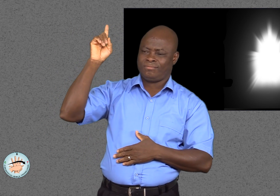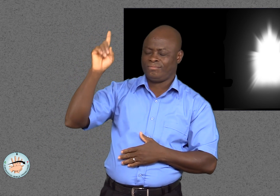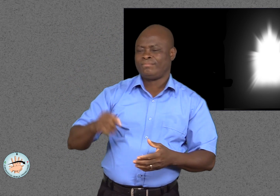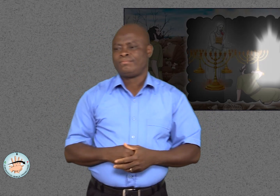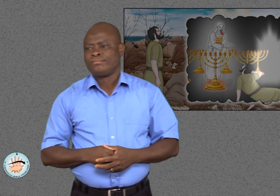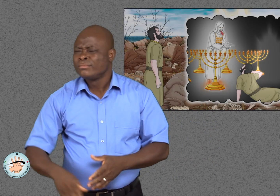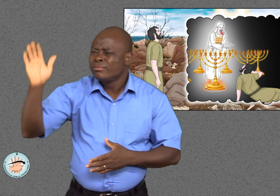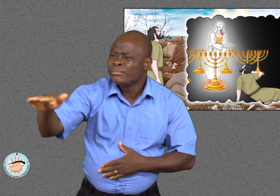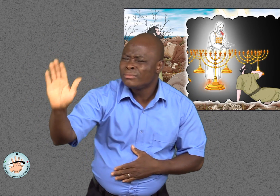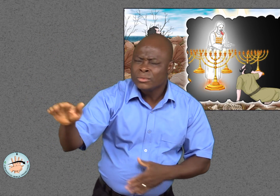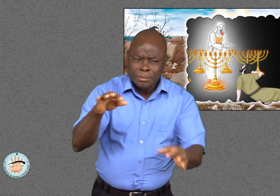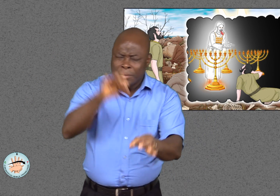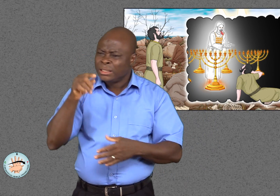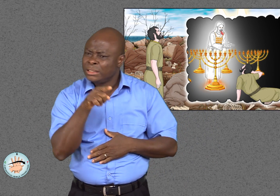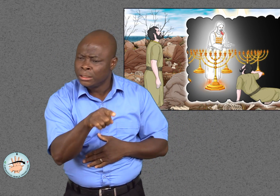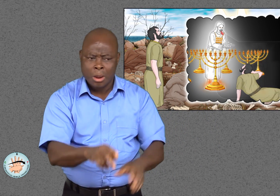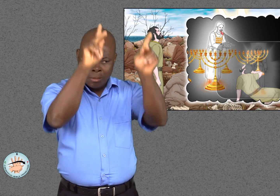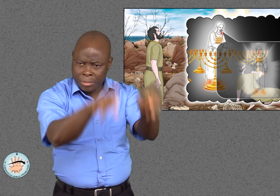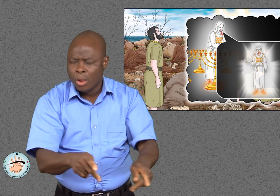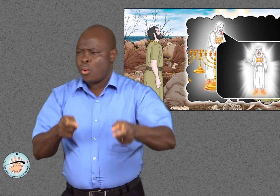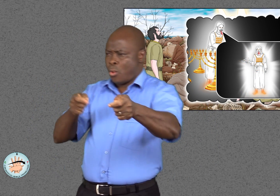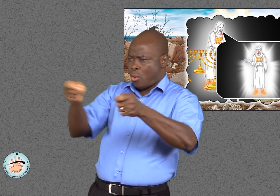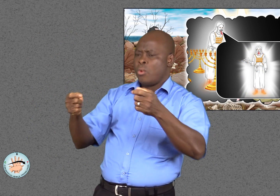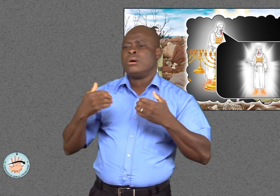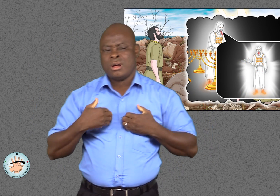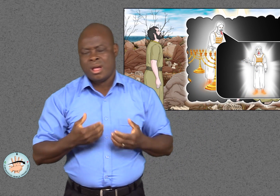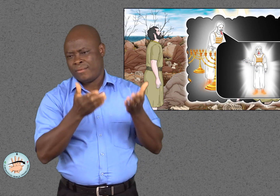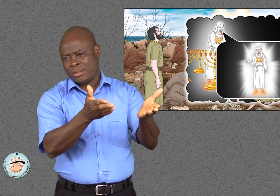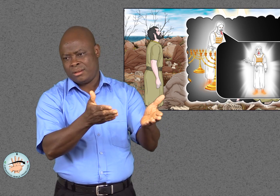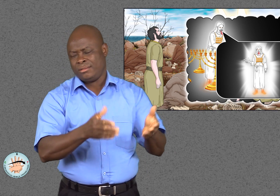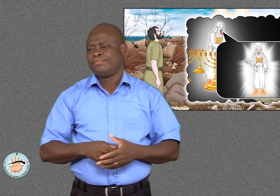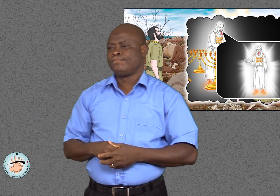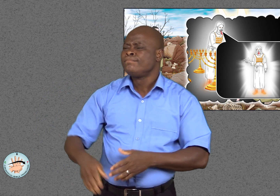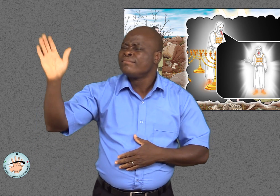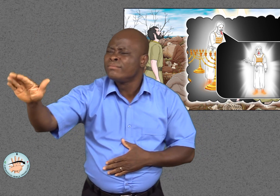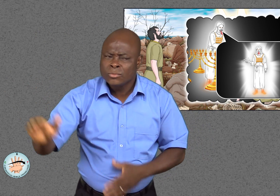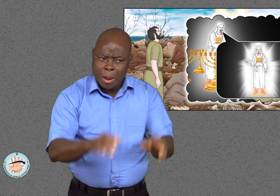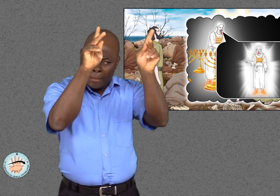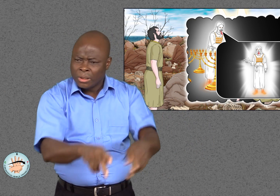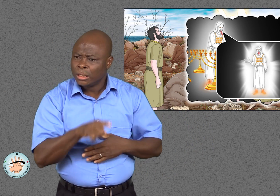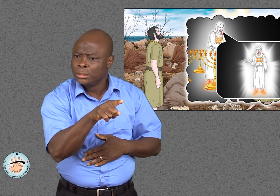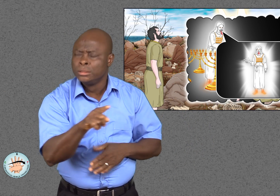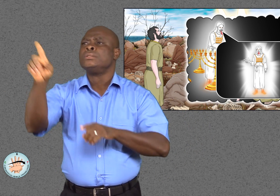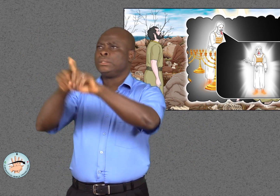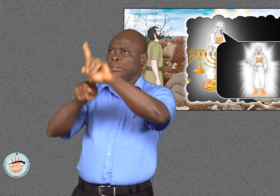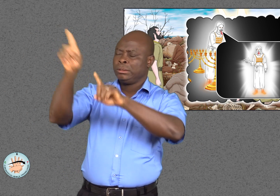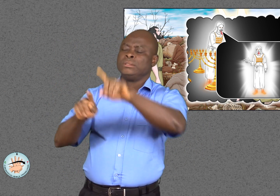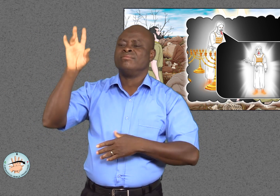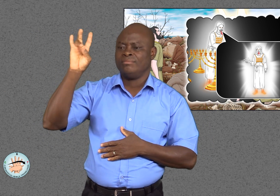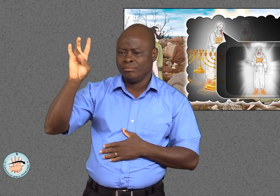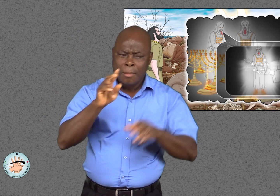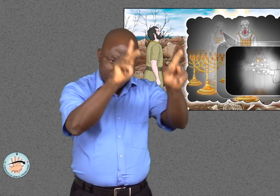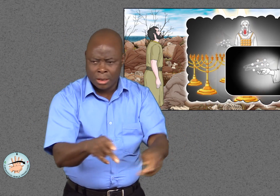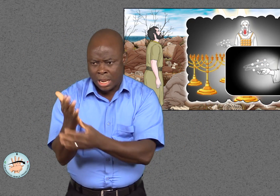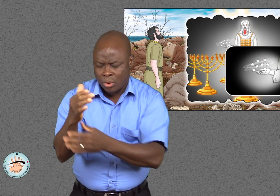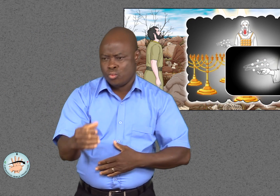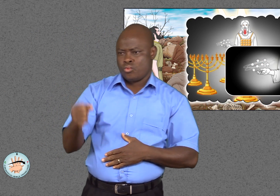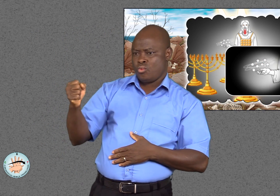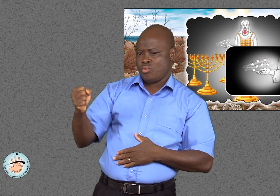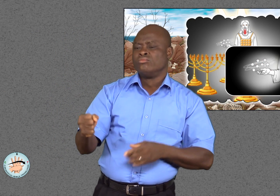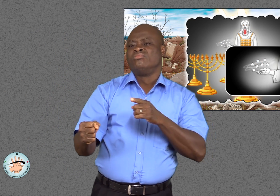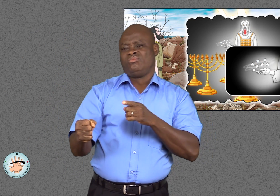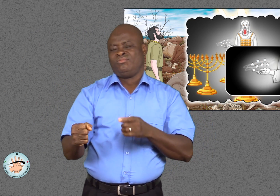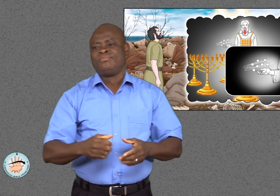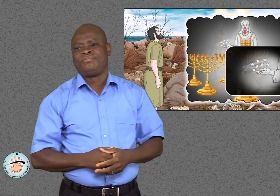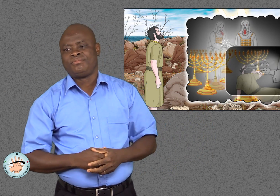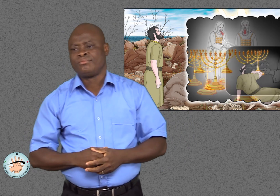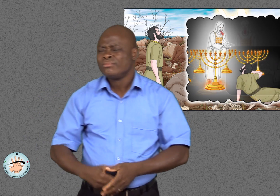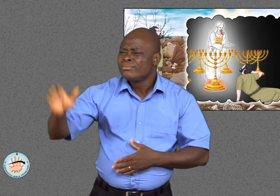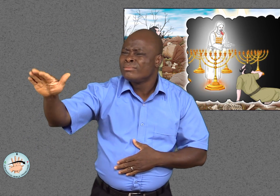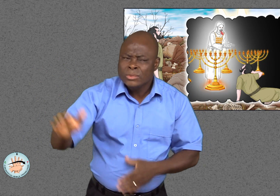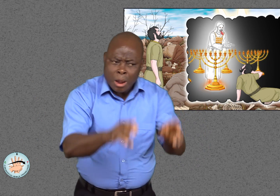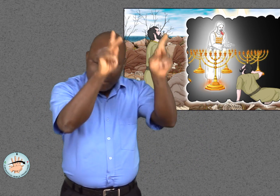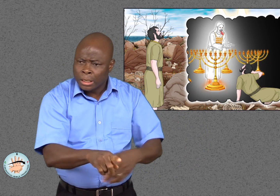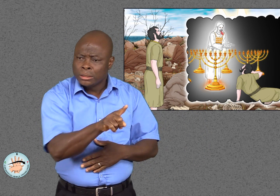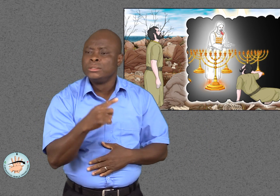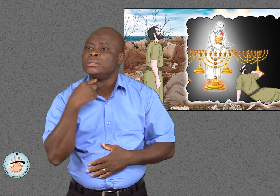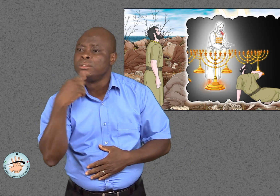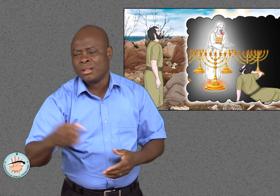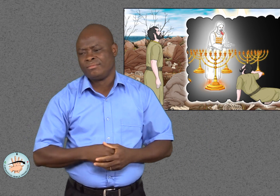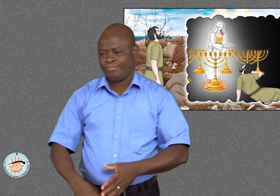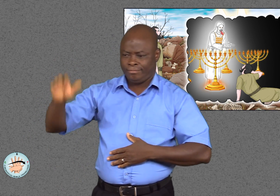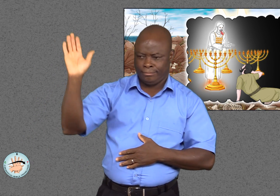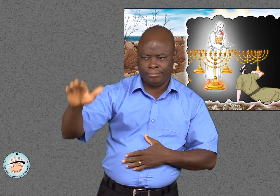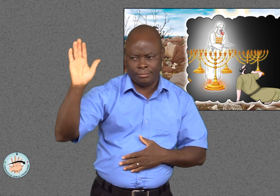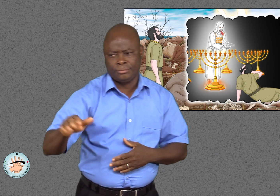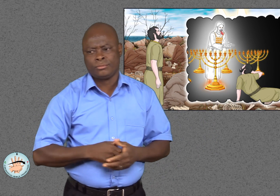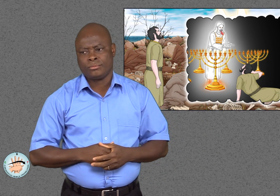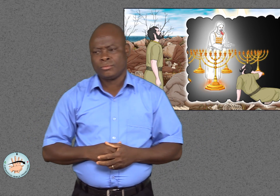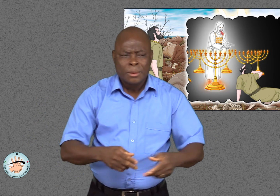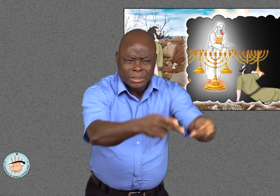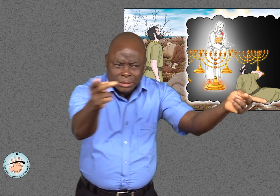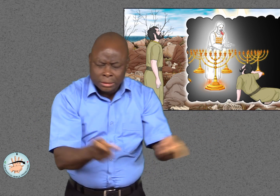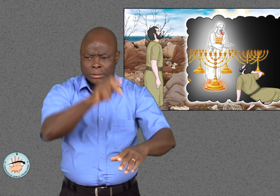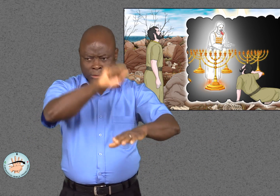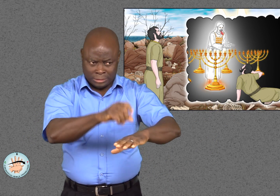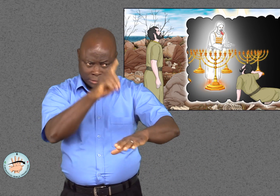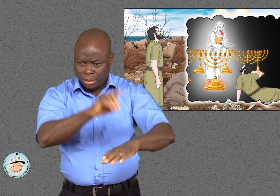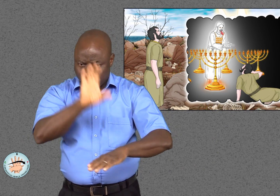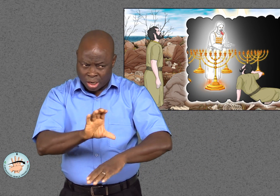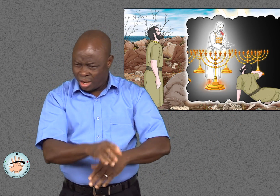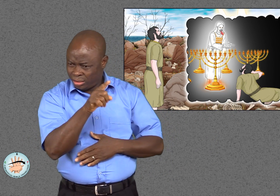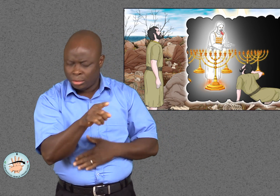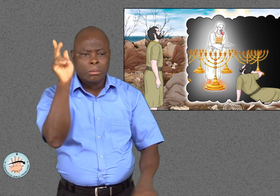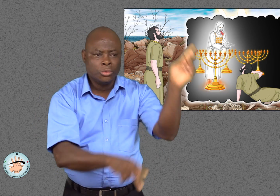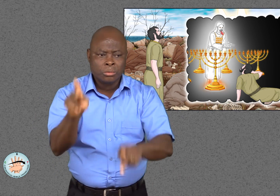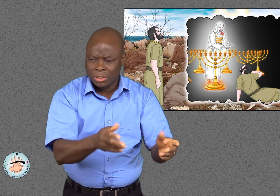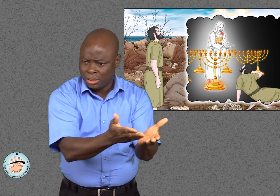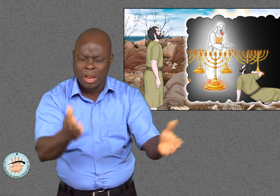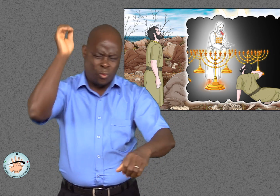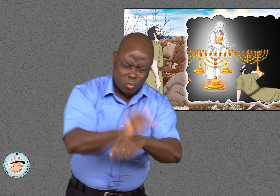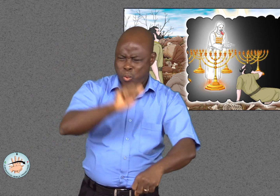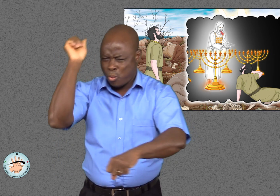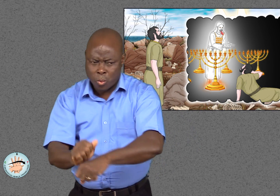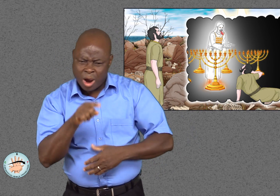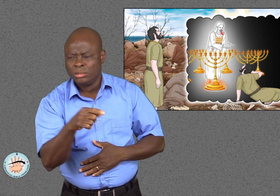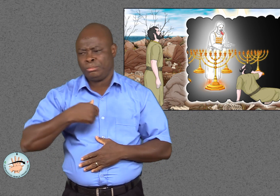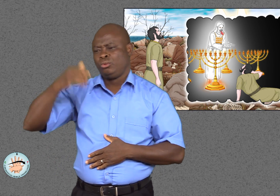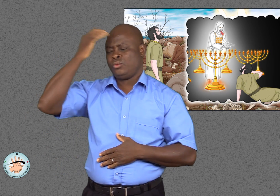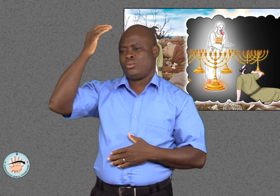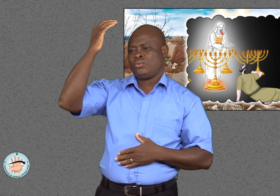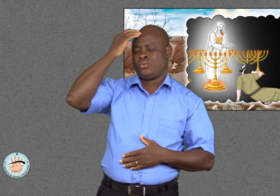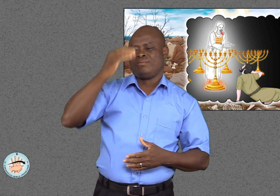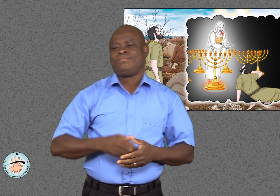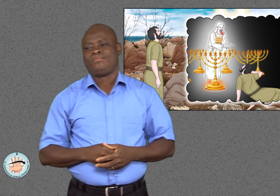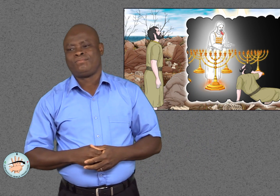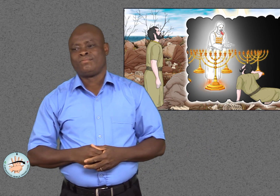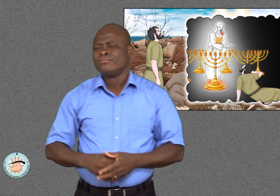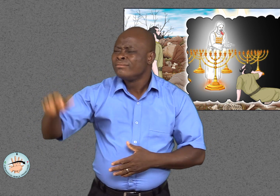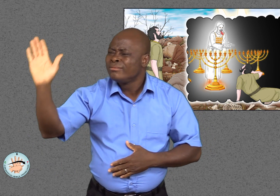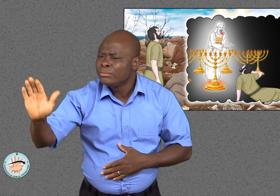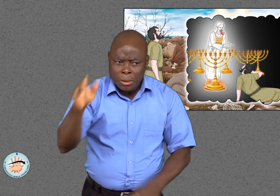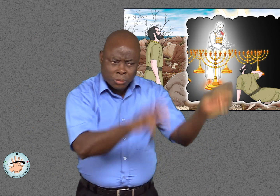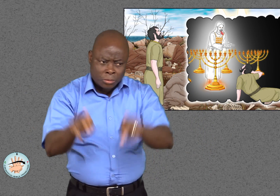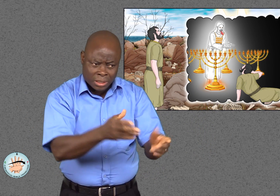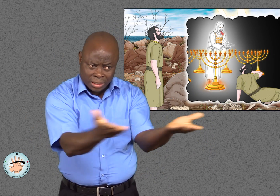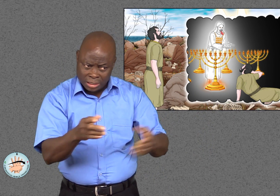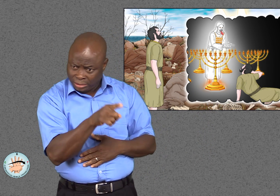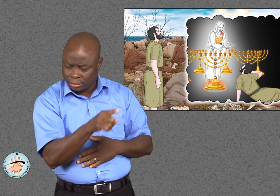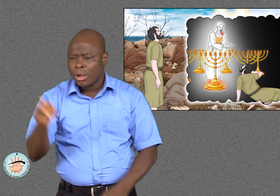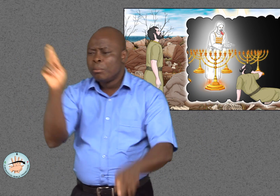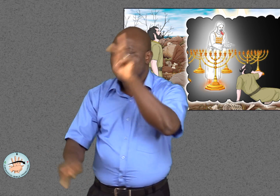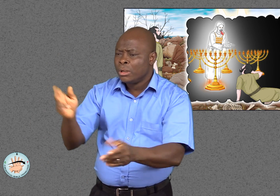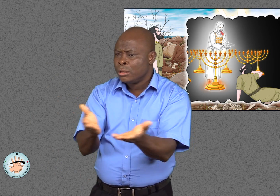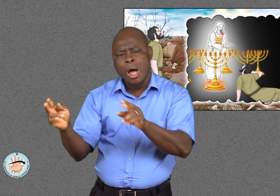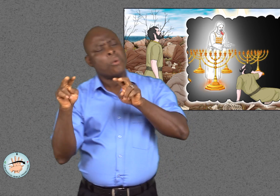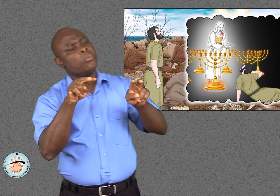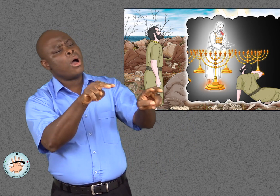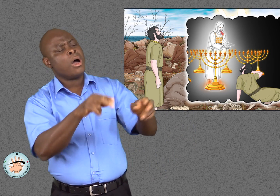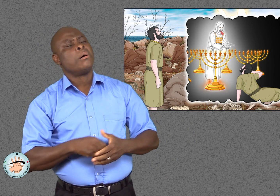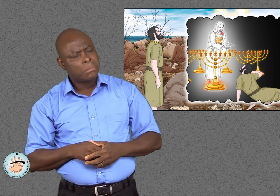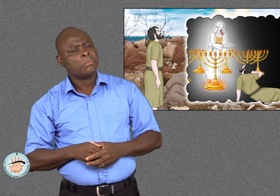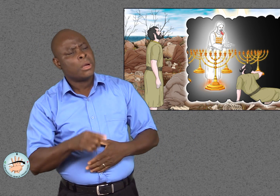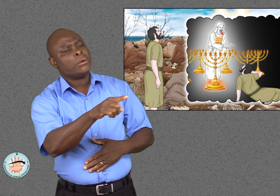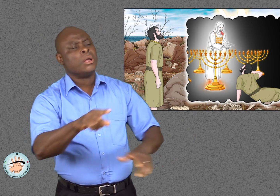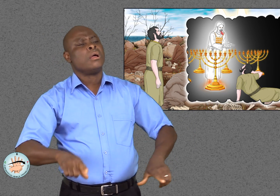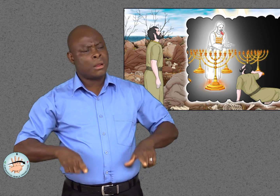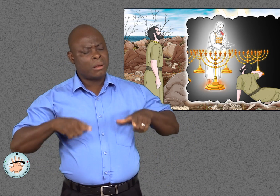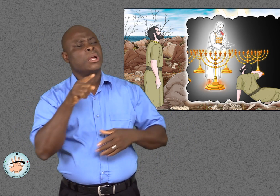I know your deeds; you have a reputation for being alive, yet you are dead.